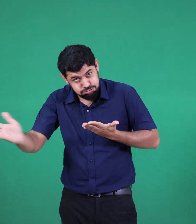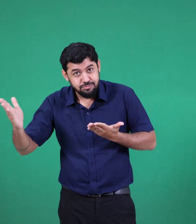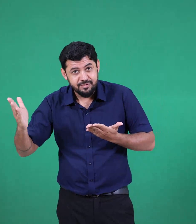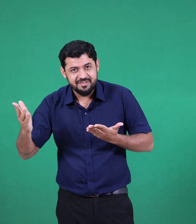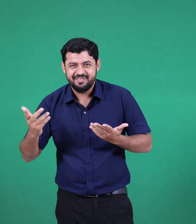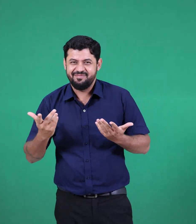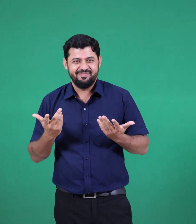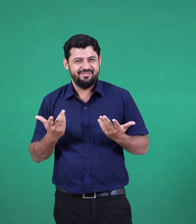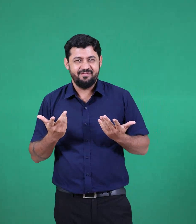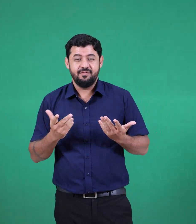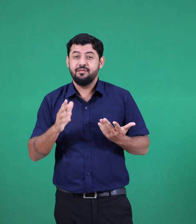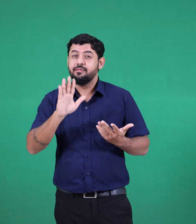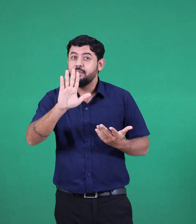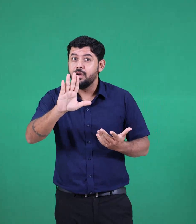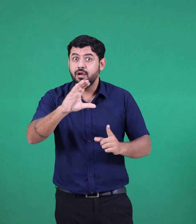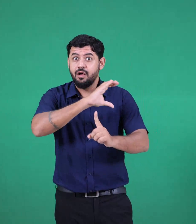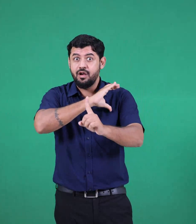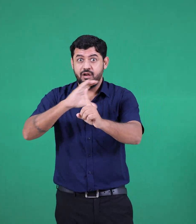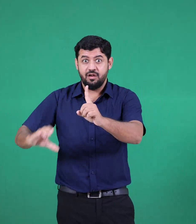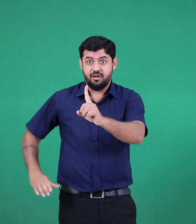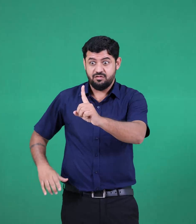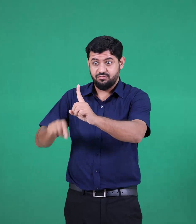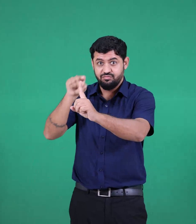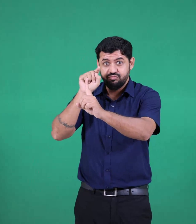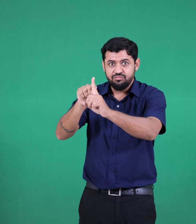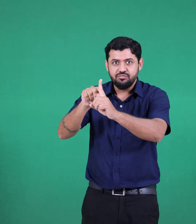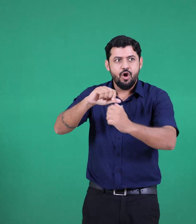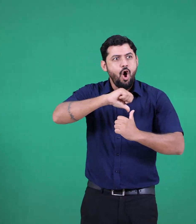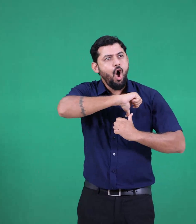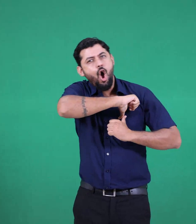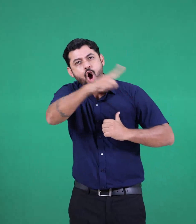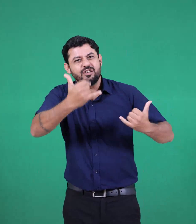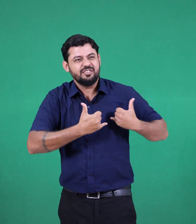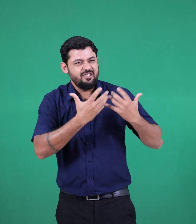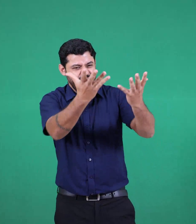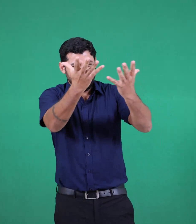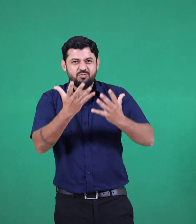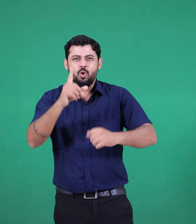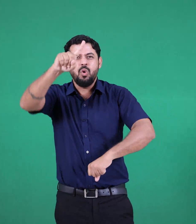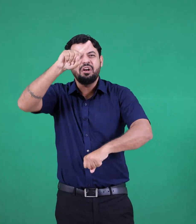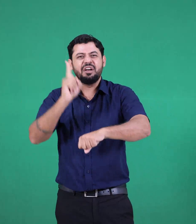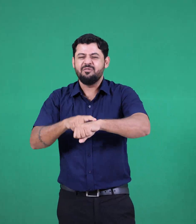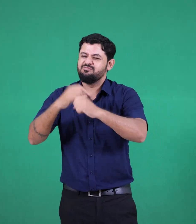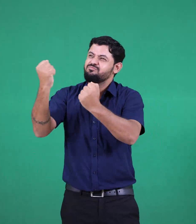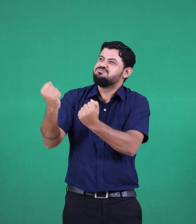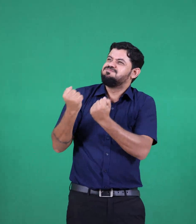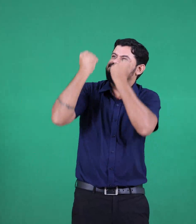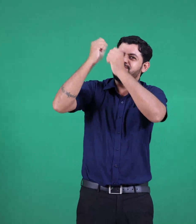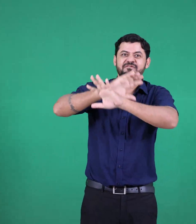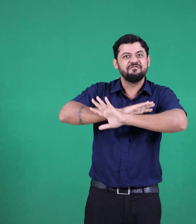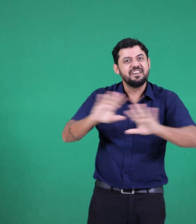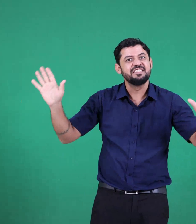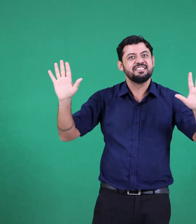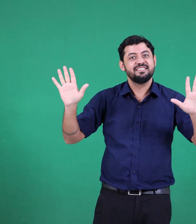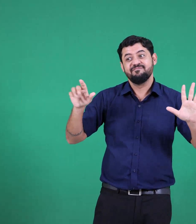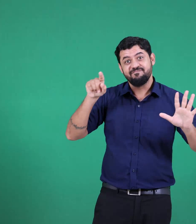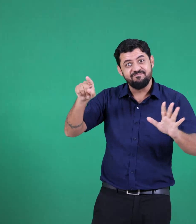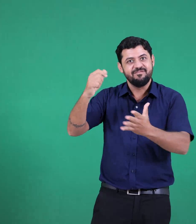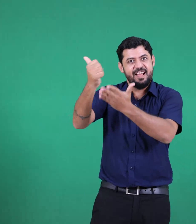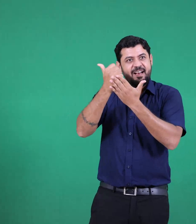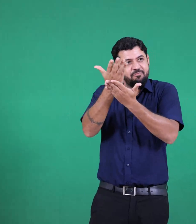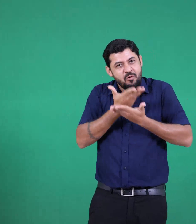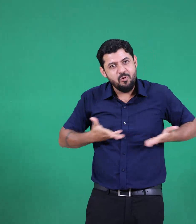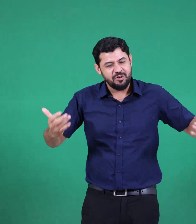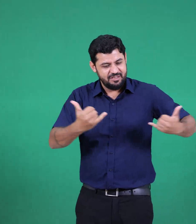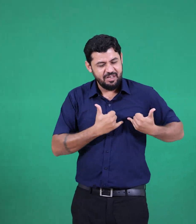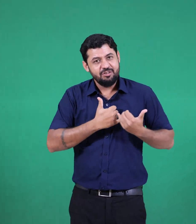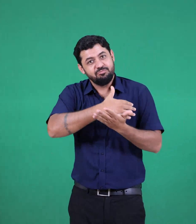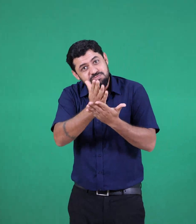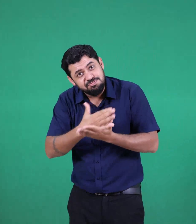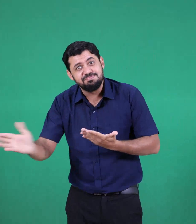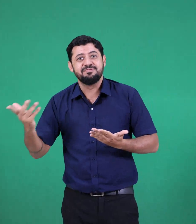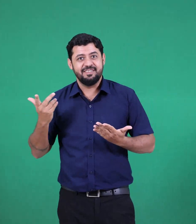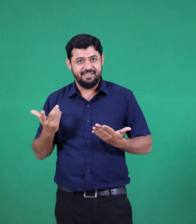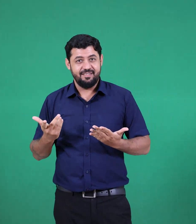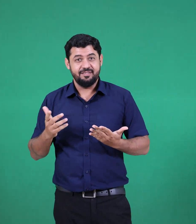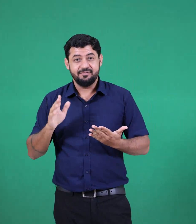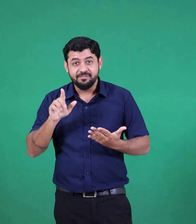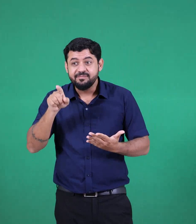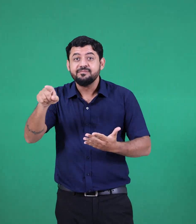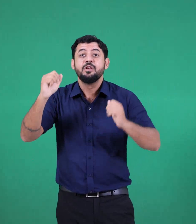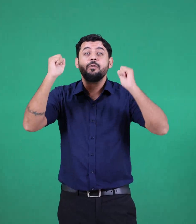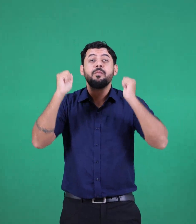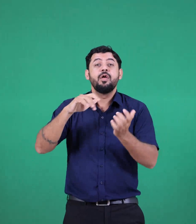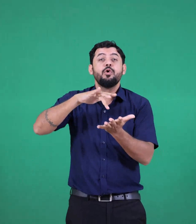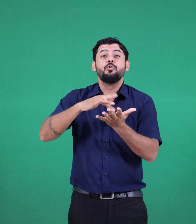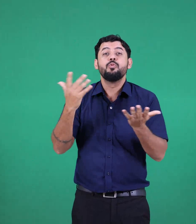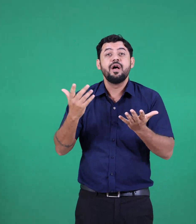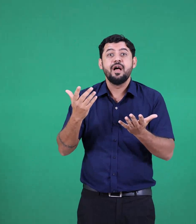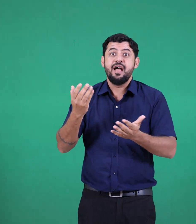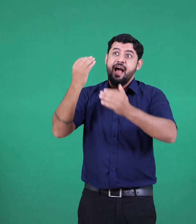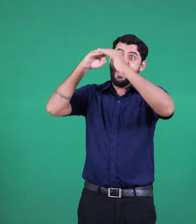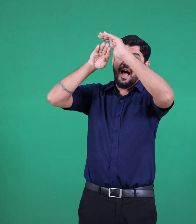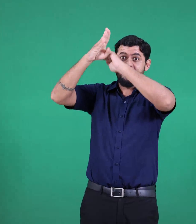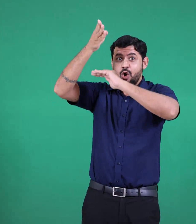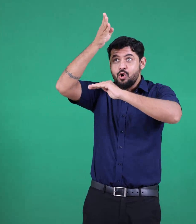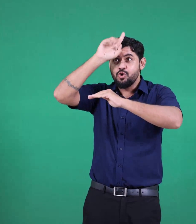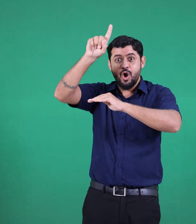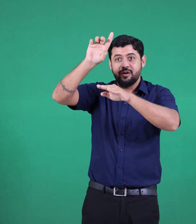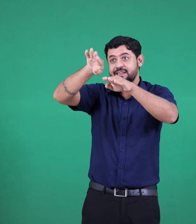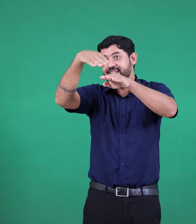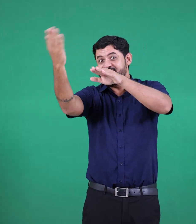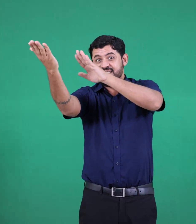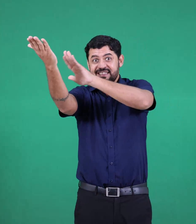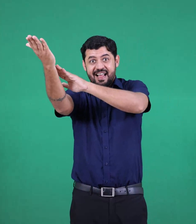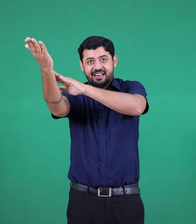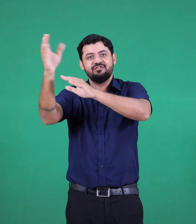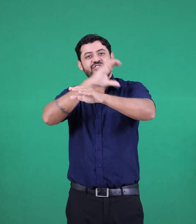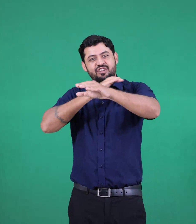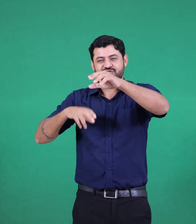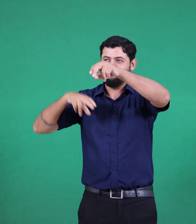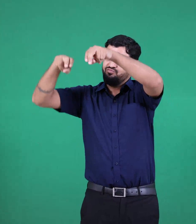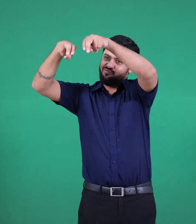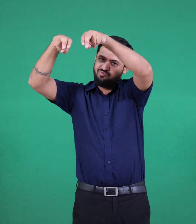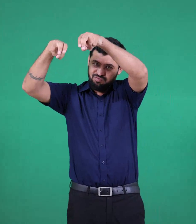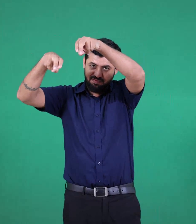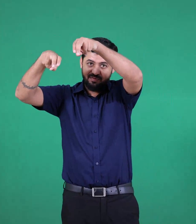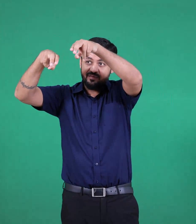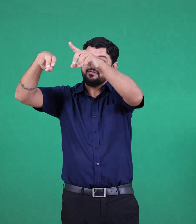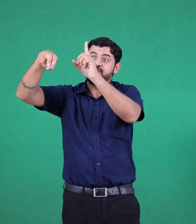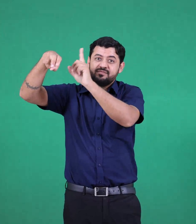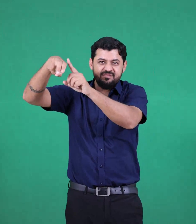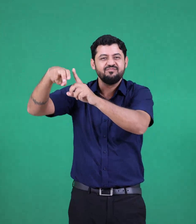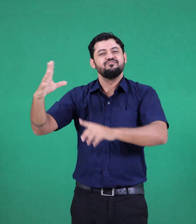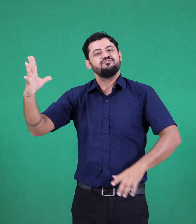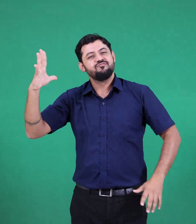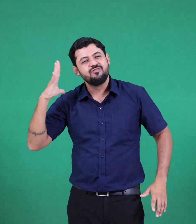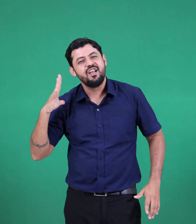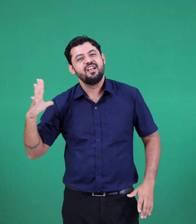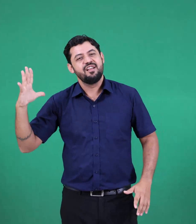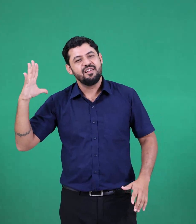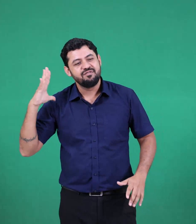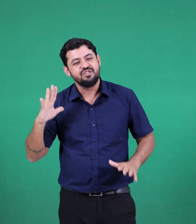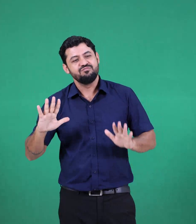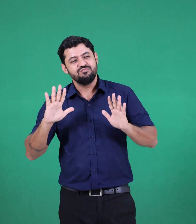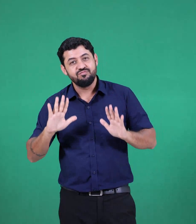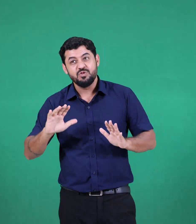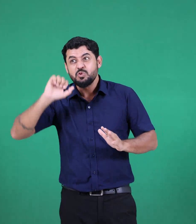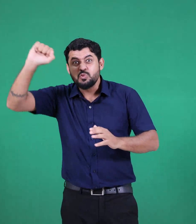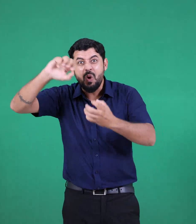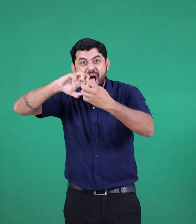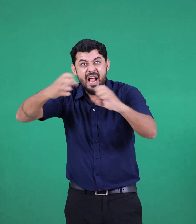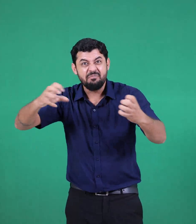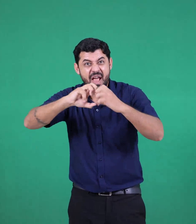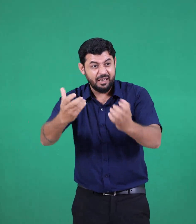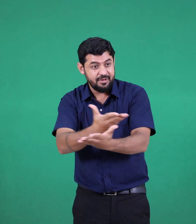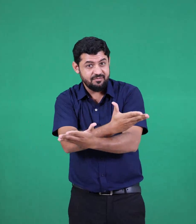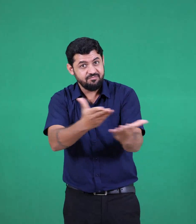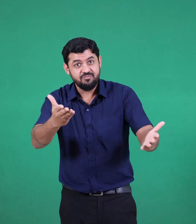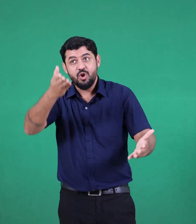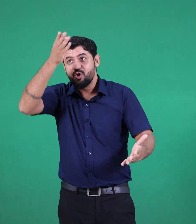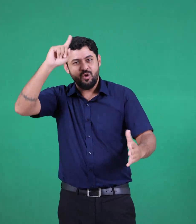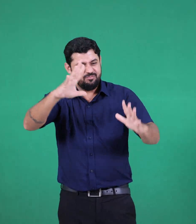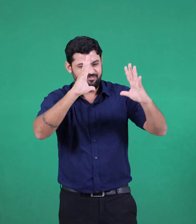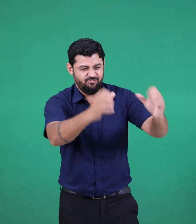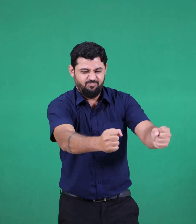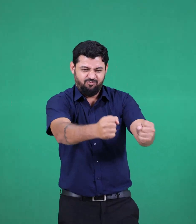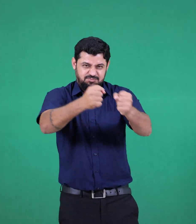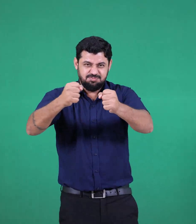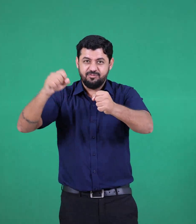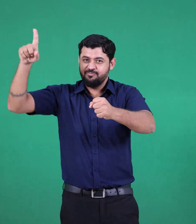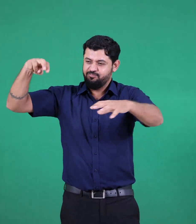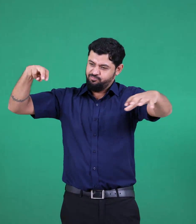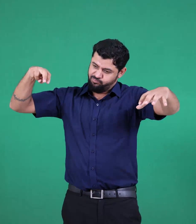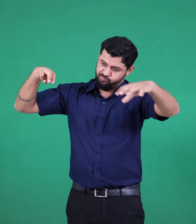But when this Priest had offered for all time one sacrifice for sins, He sat down at the right hand of God.